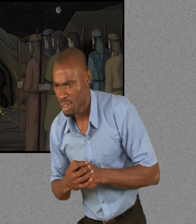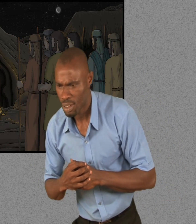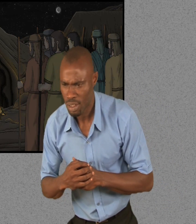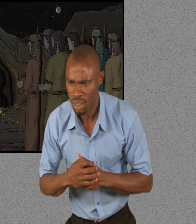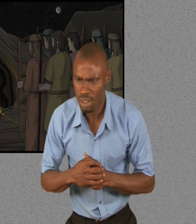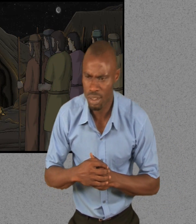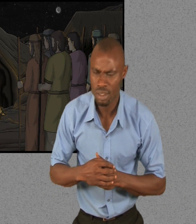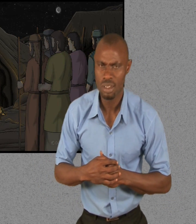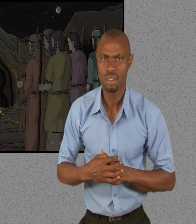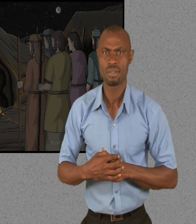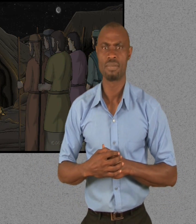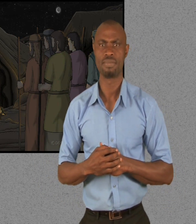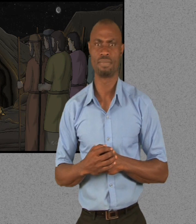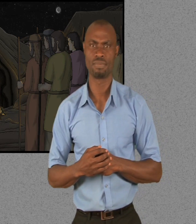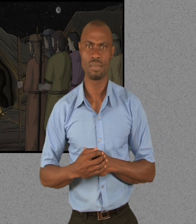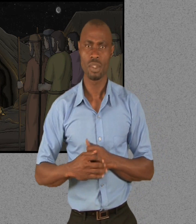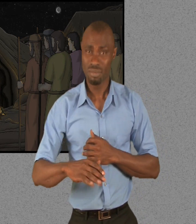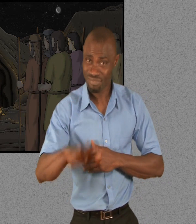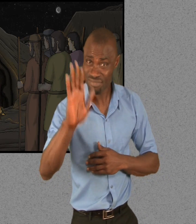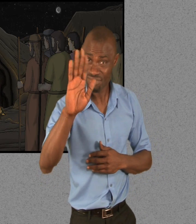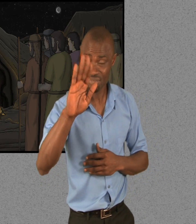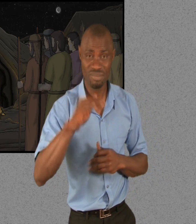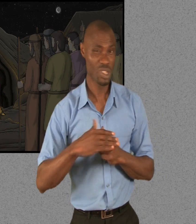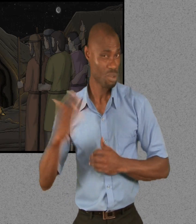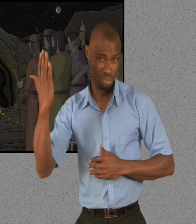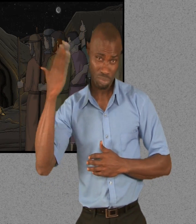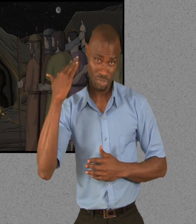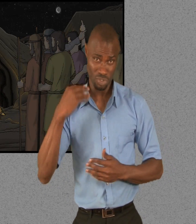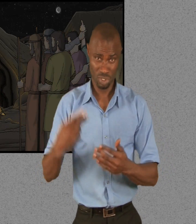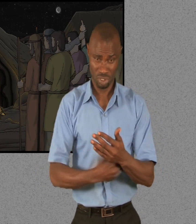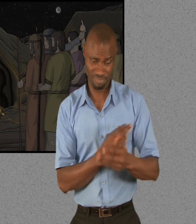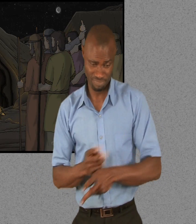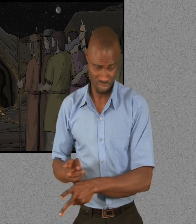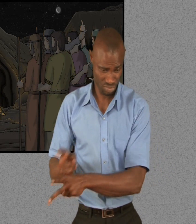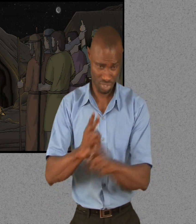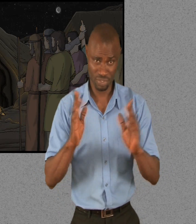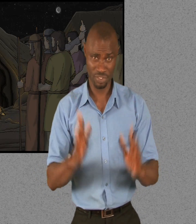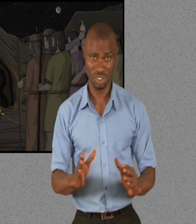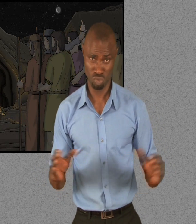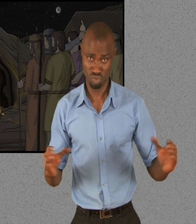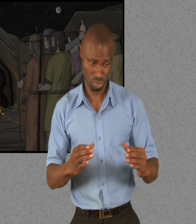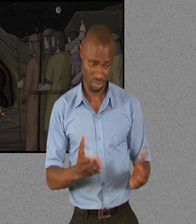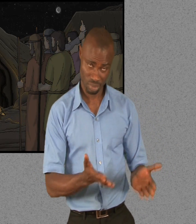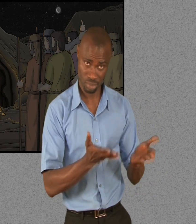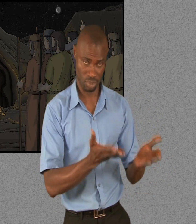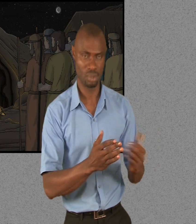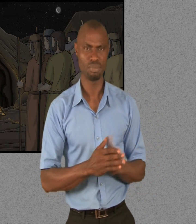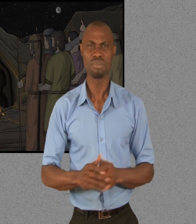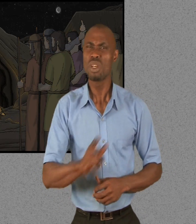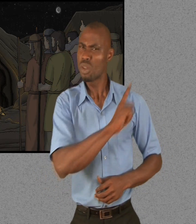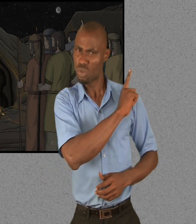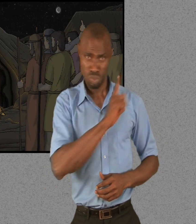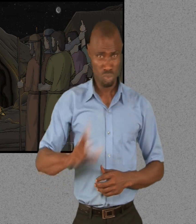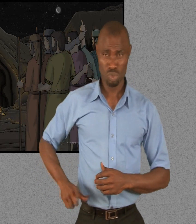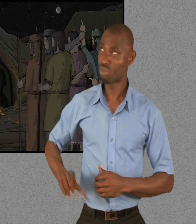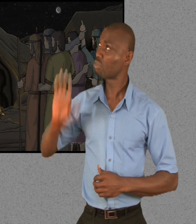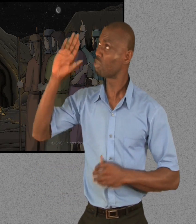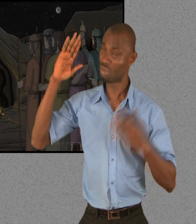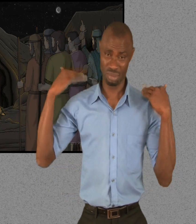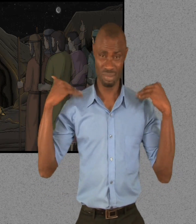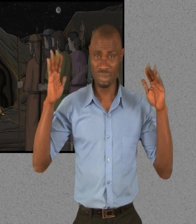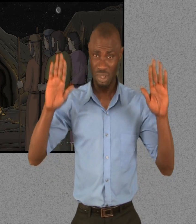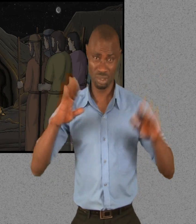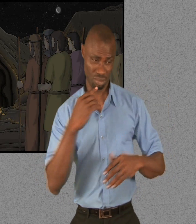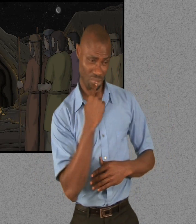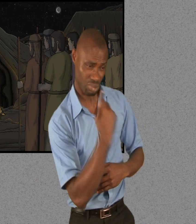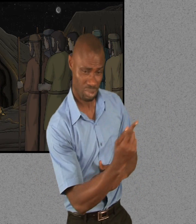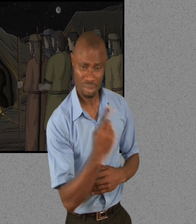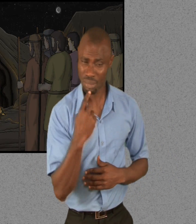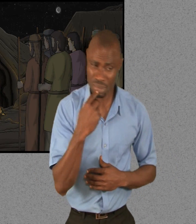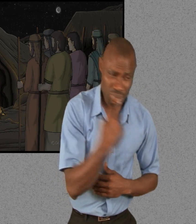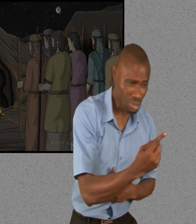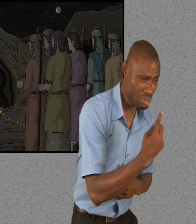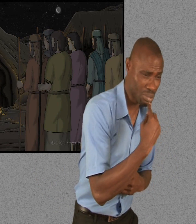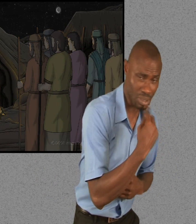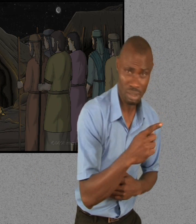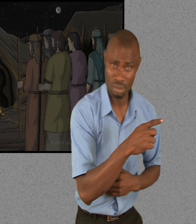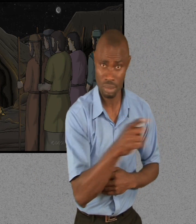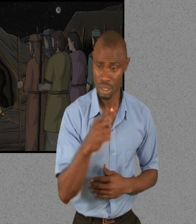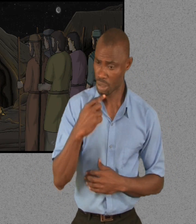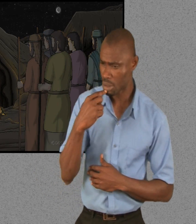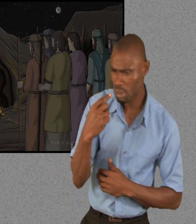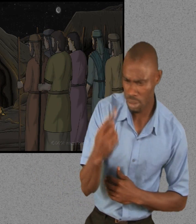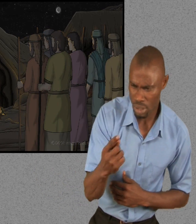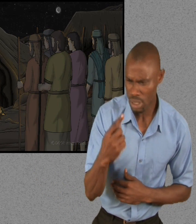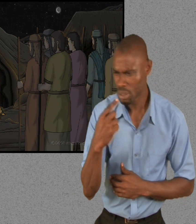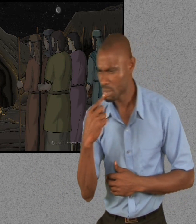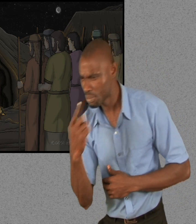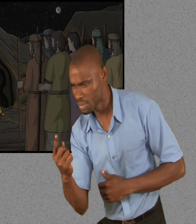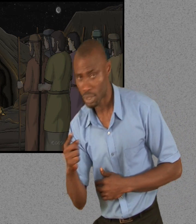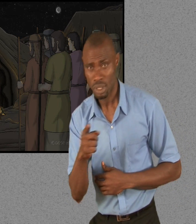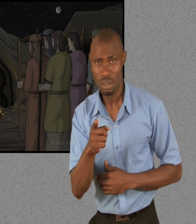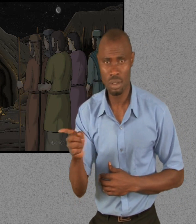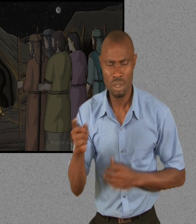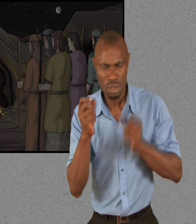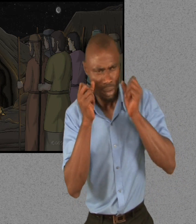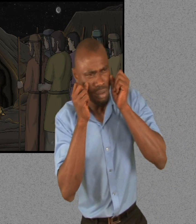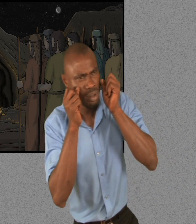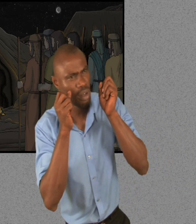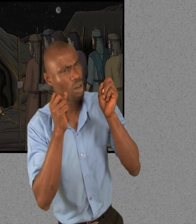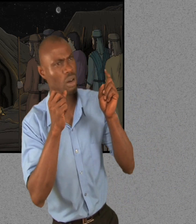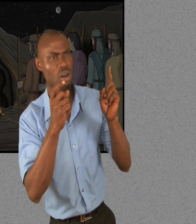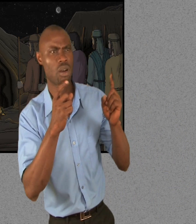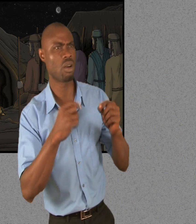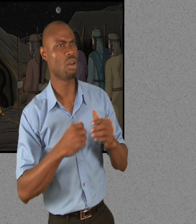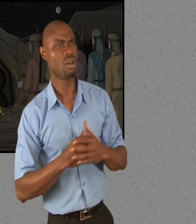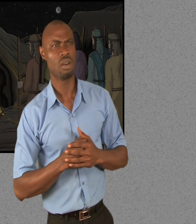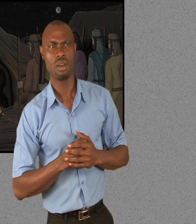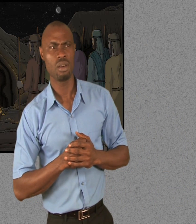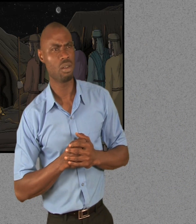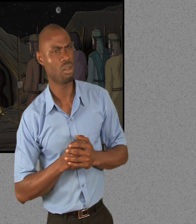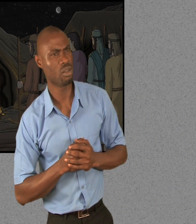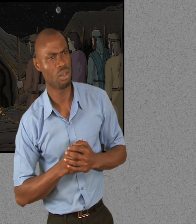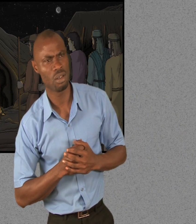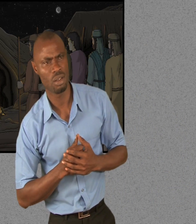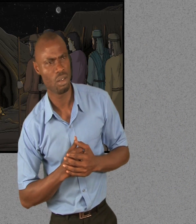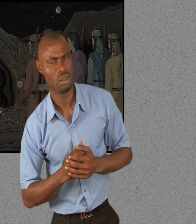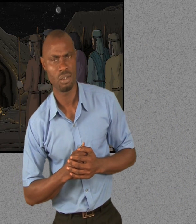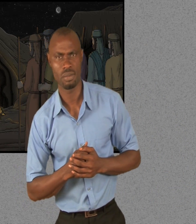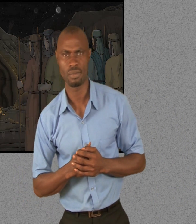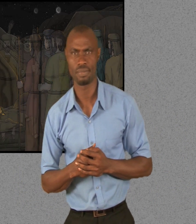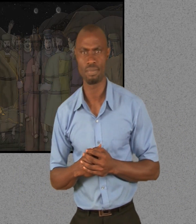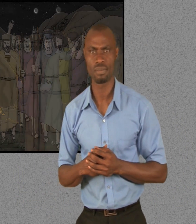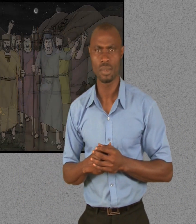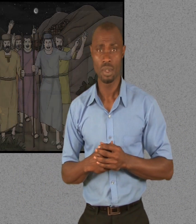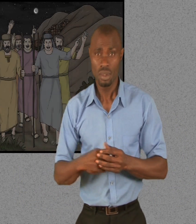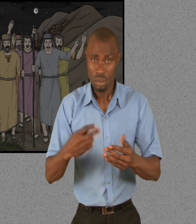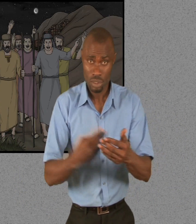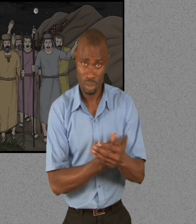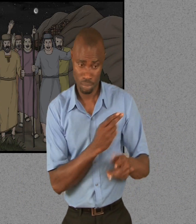And all who heard it were amazed at what the shepherds said to them. But Mary treasured up all these things and pondered them in her heart.